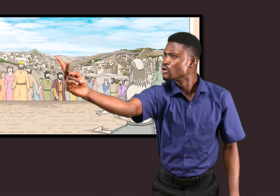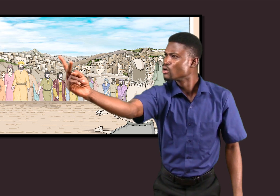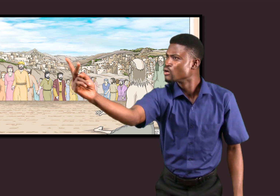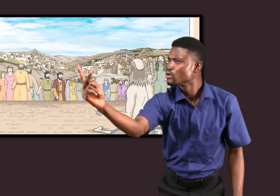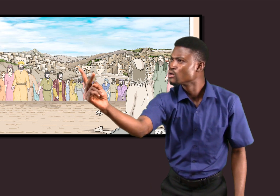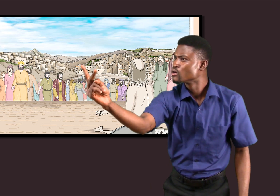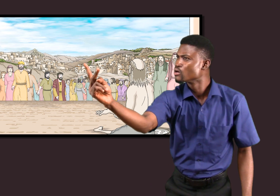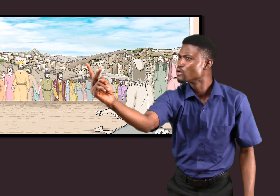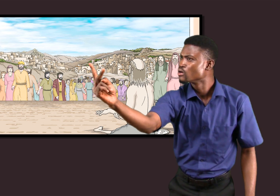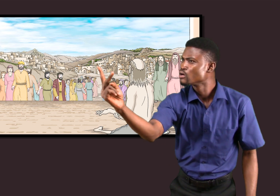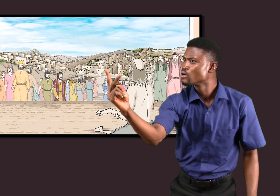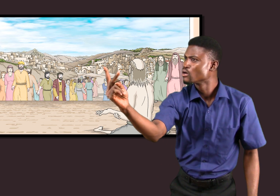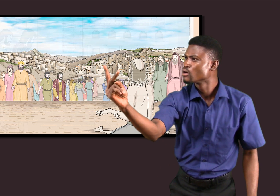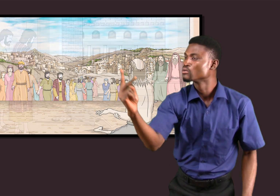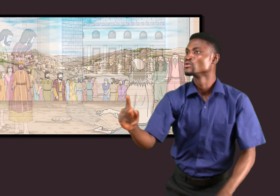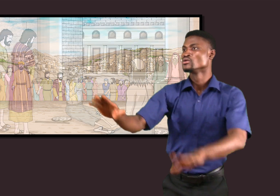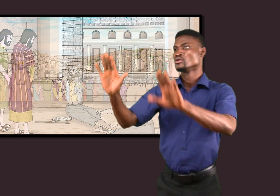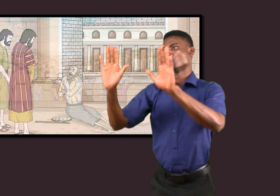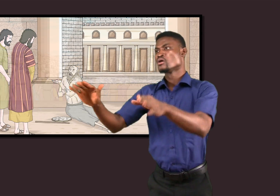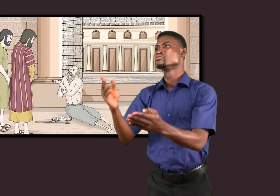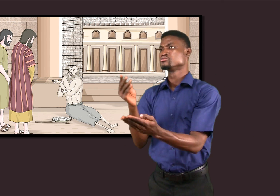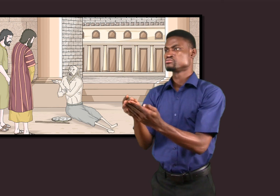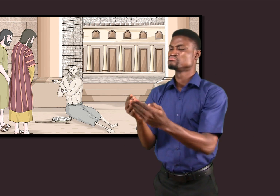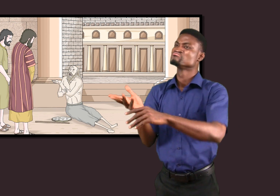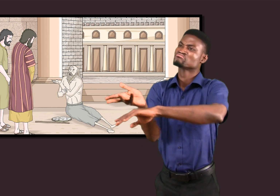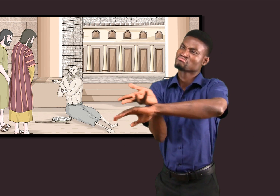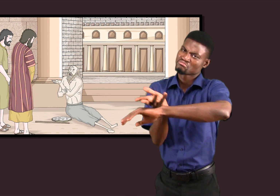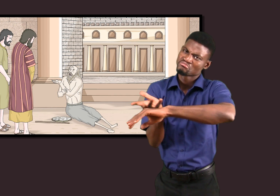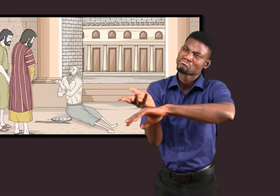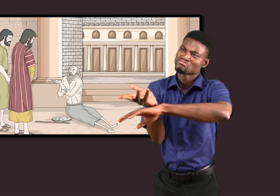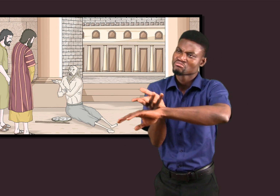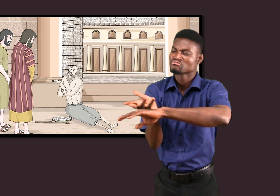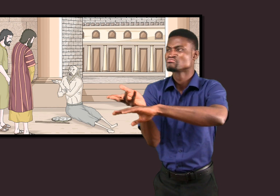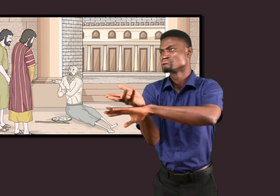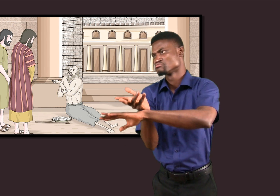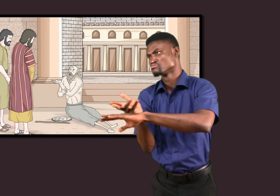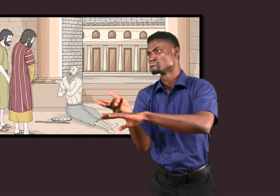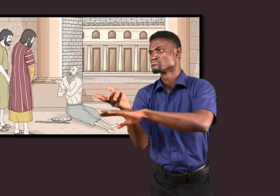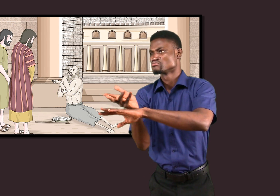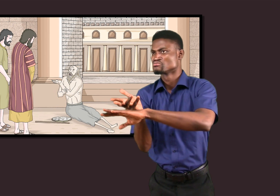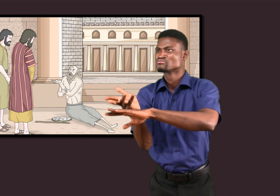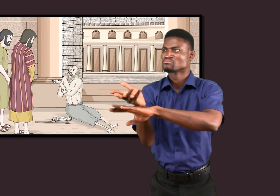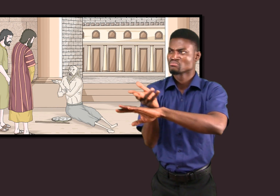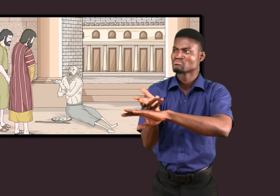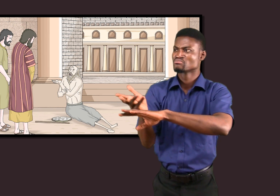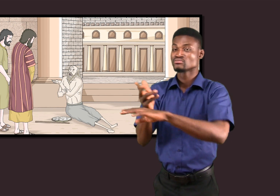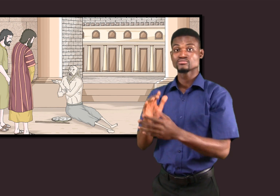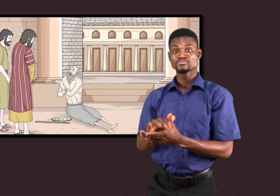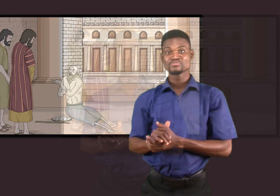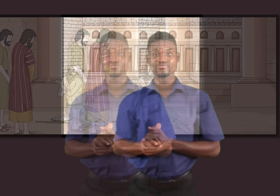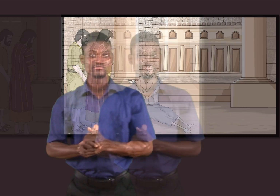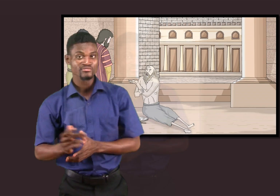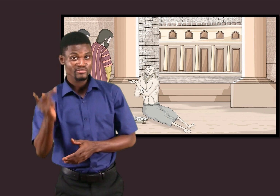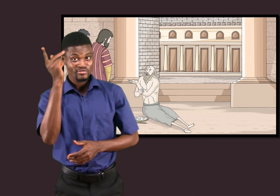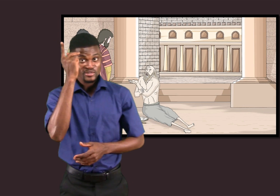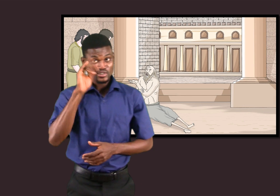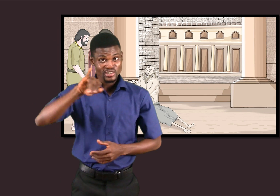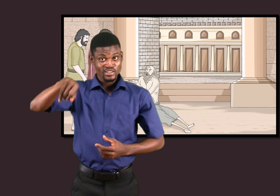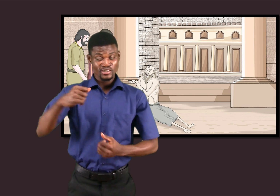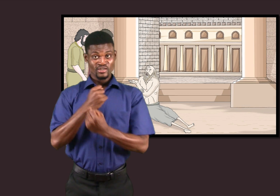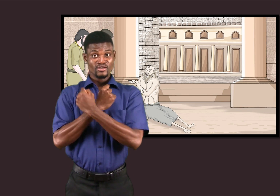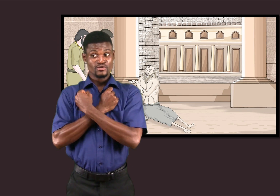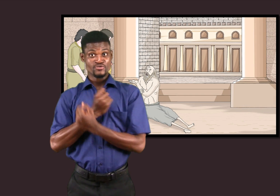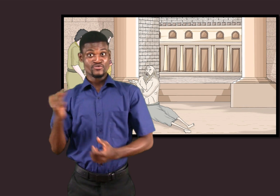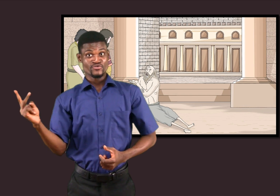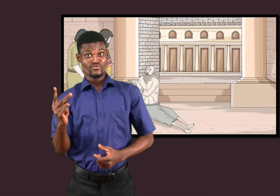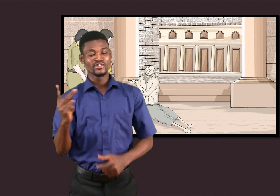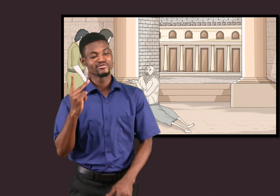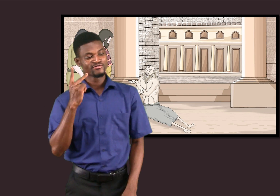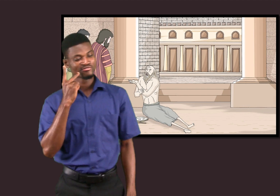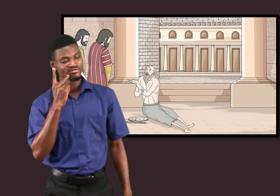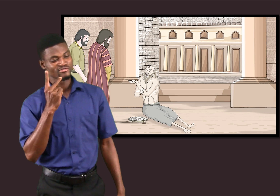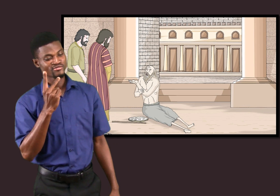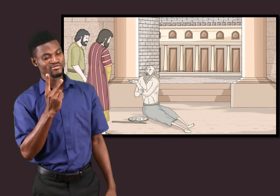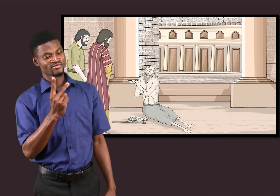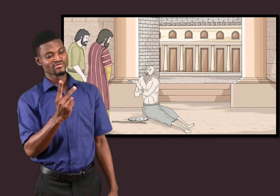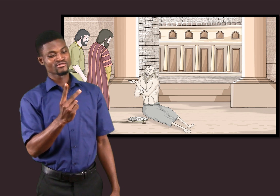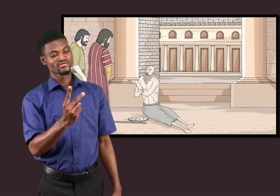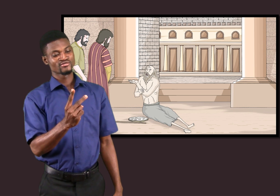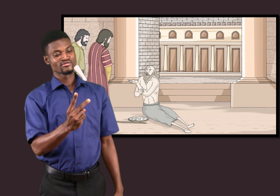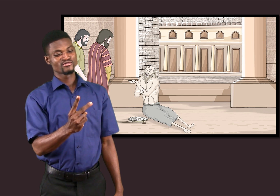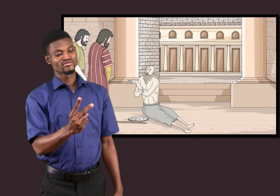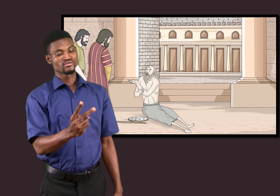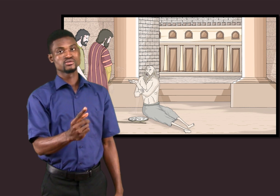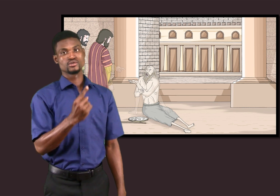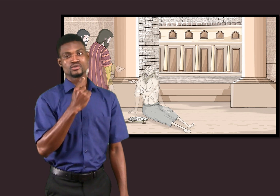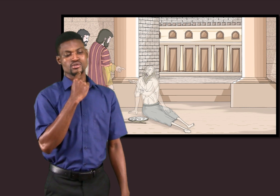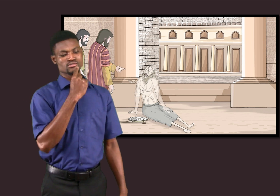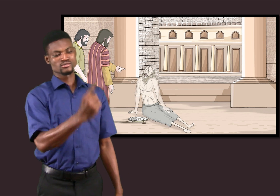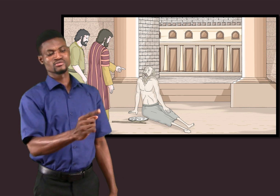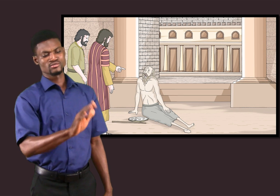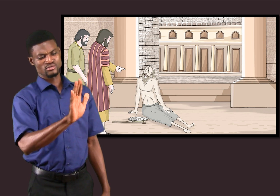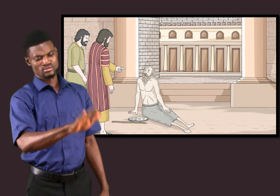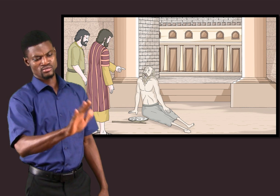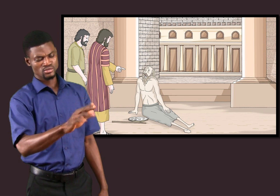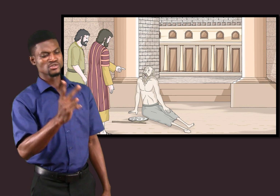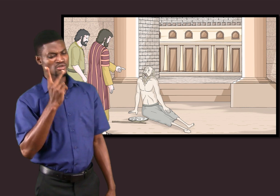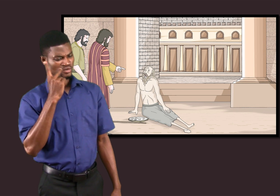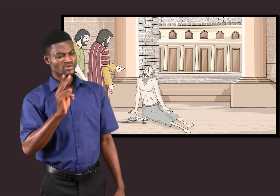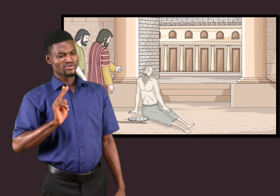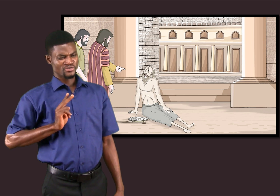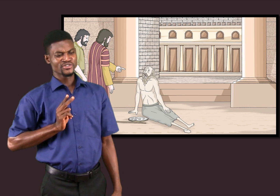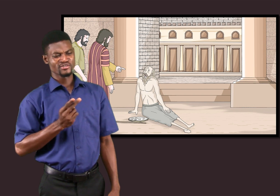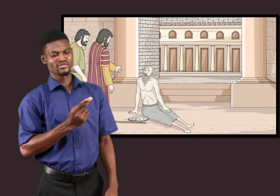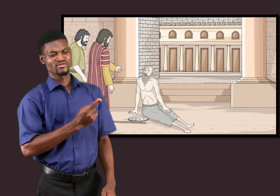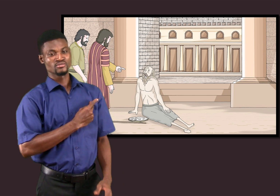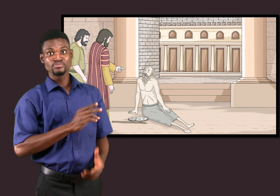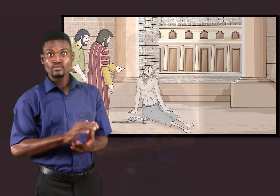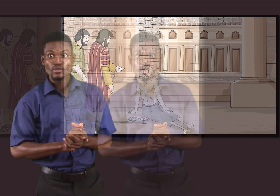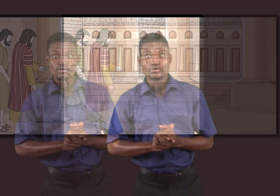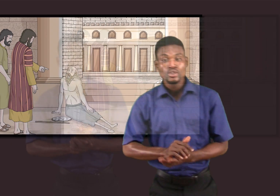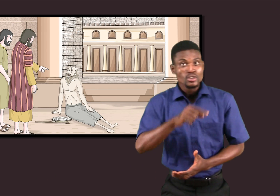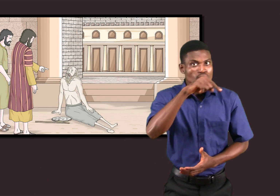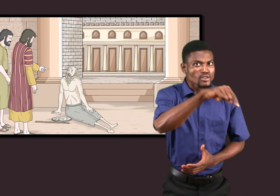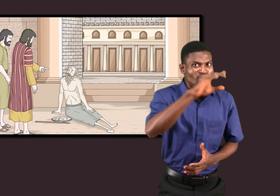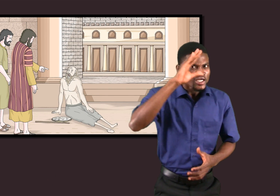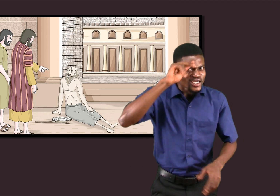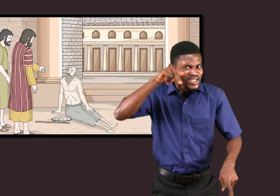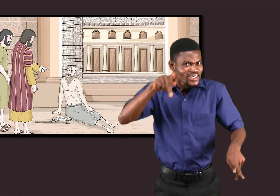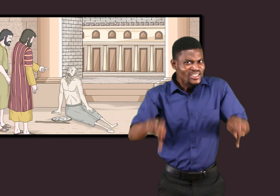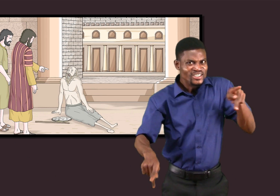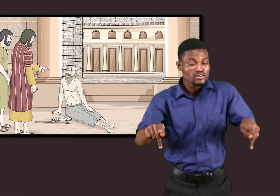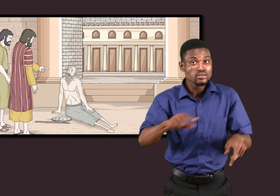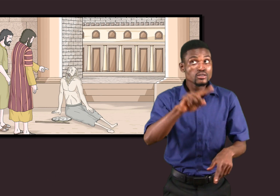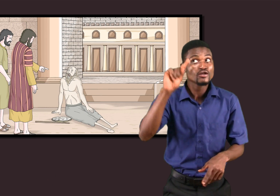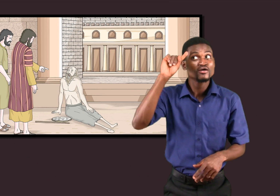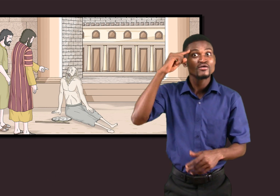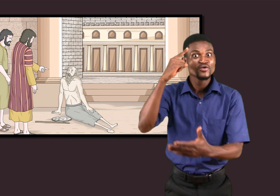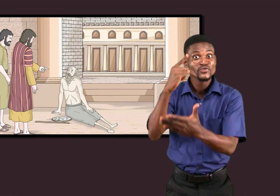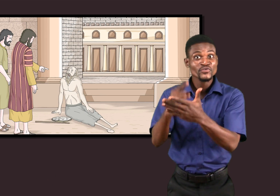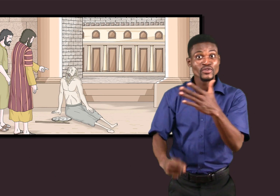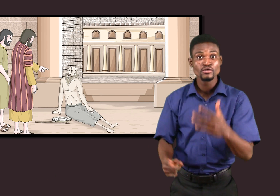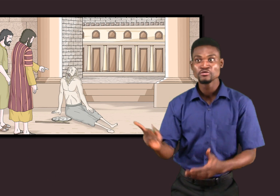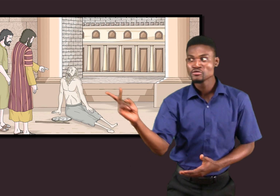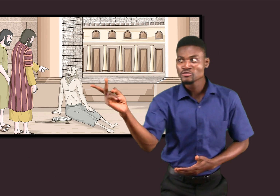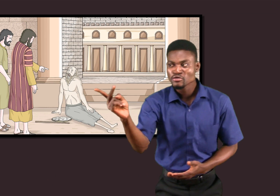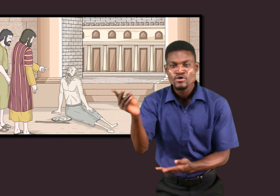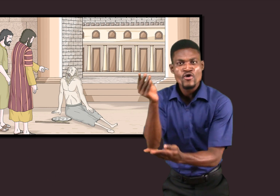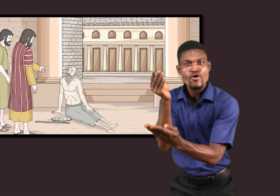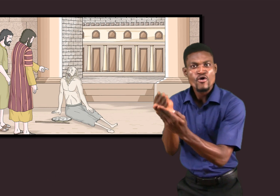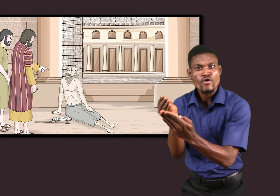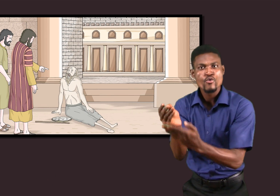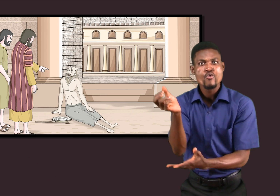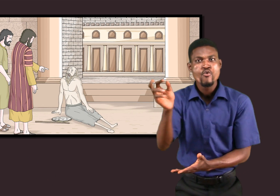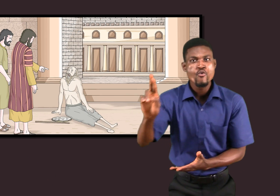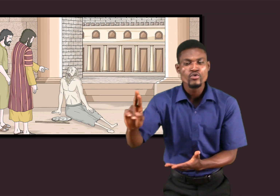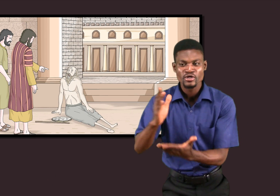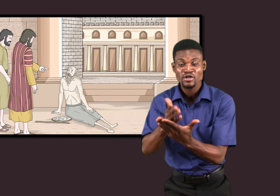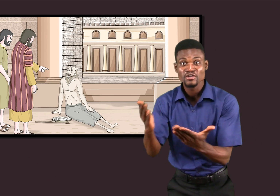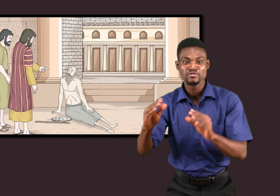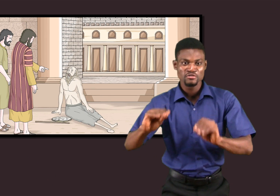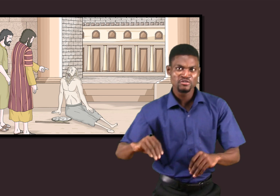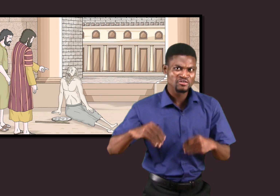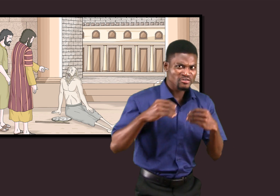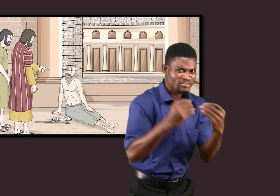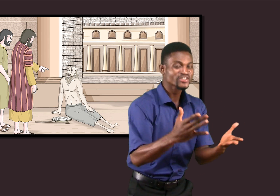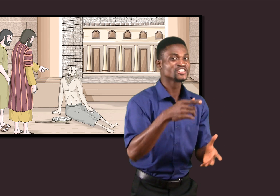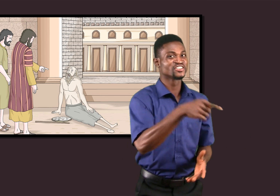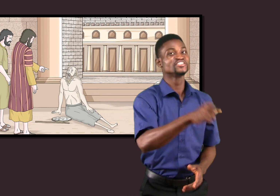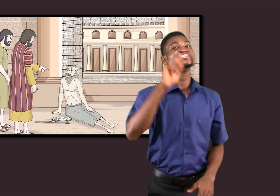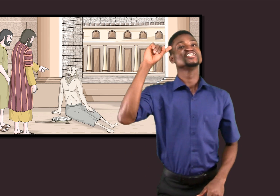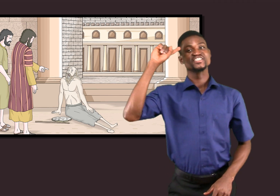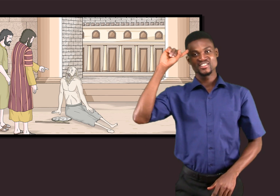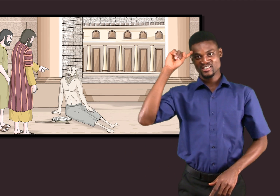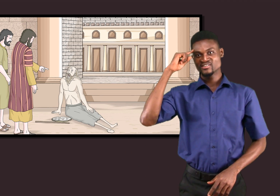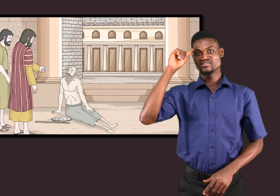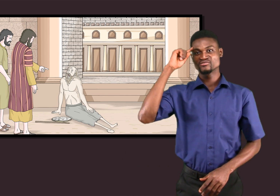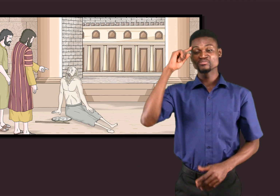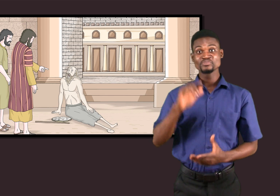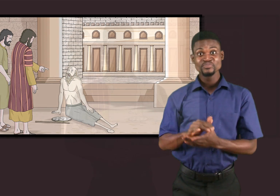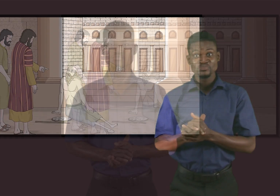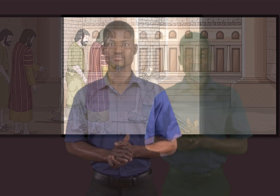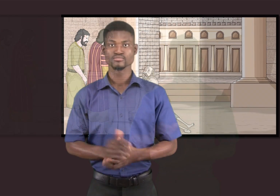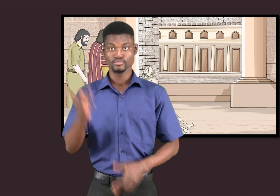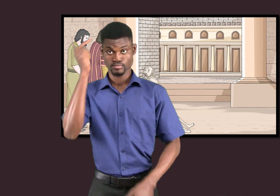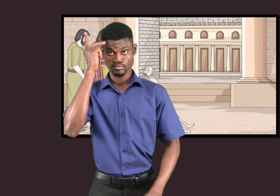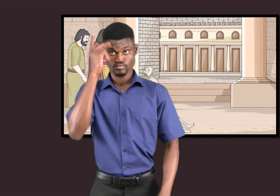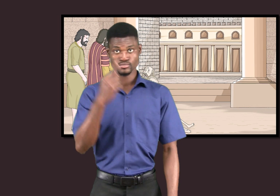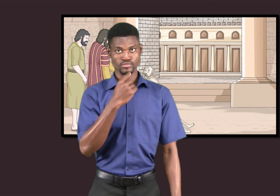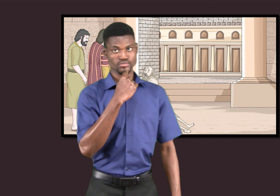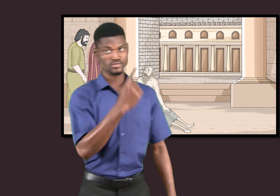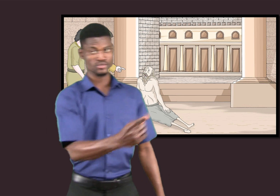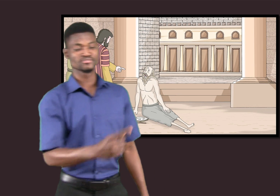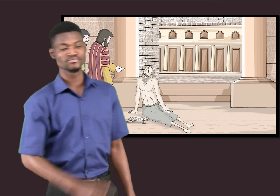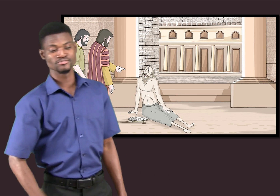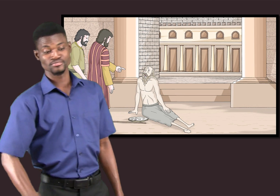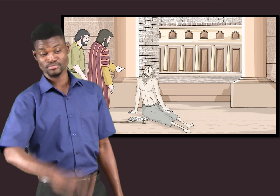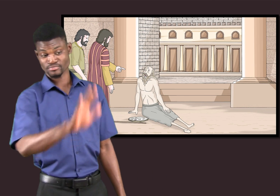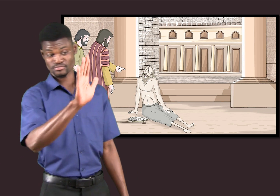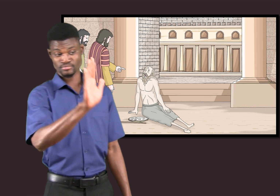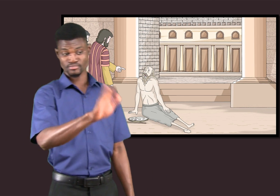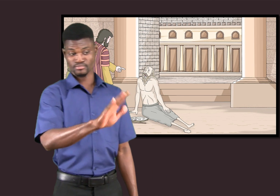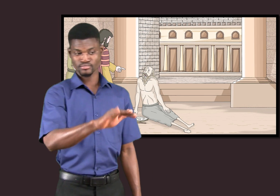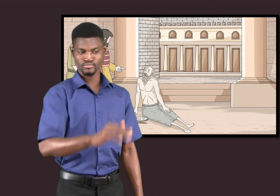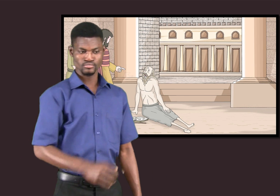When he saw Peter and John about to enter, he asked them for money. Peter looked directly at him, as did John. “Look at us!” said Peter. So the man gave them his attention, expecting to receive something from them.